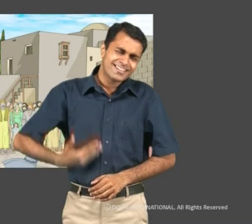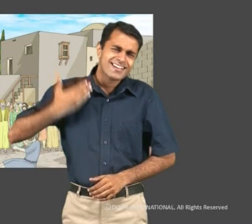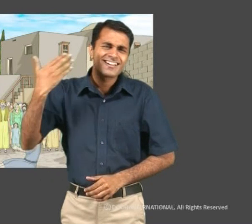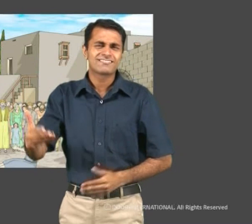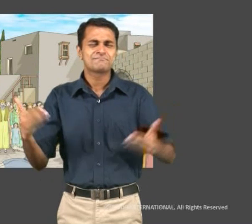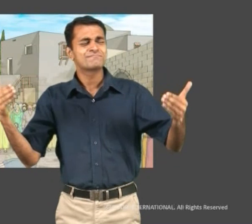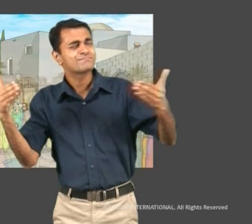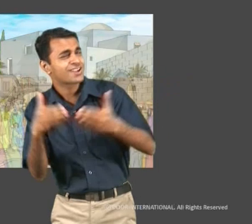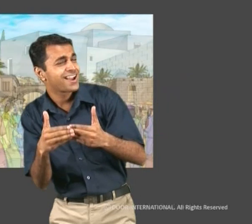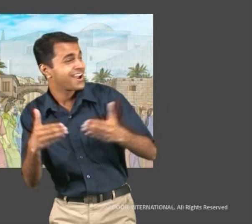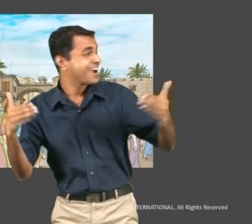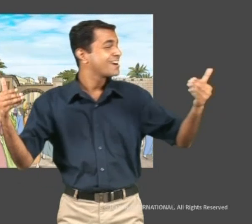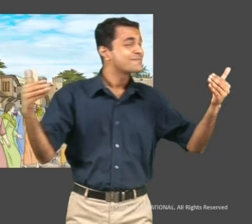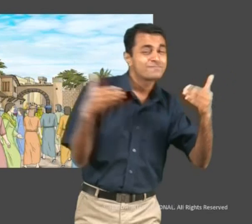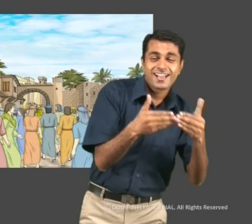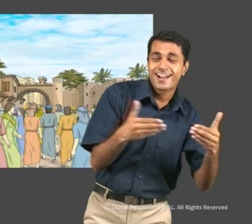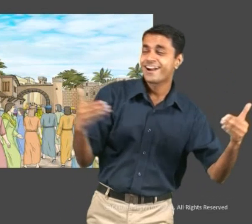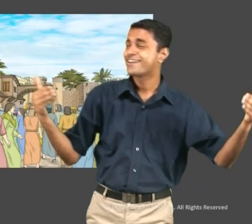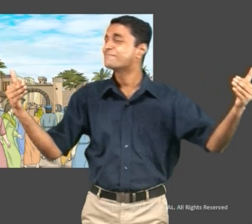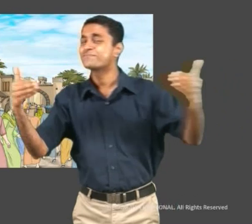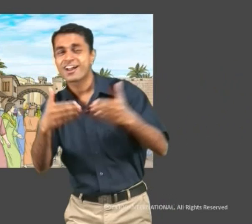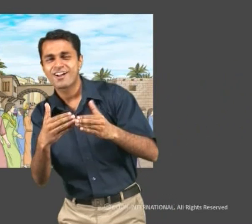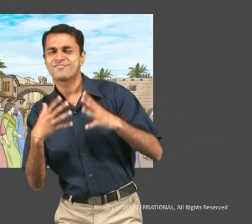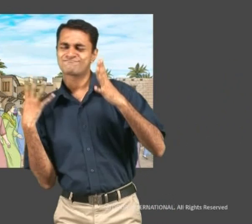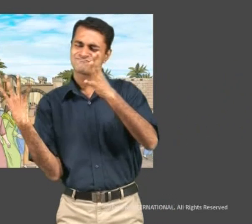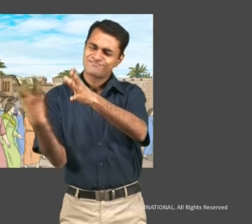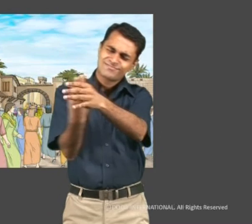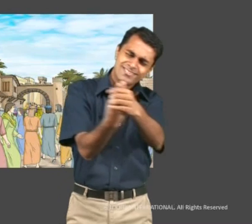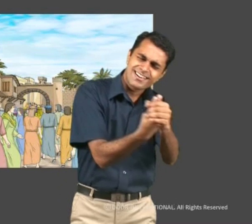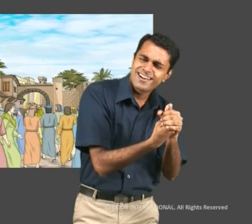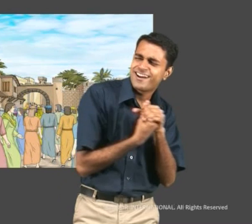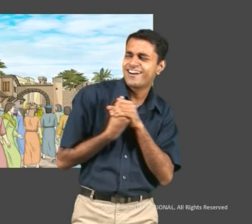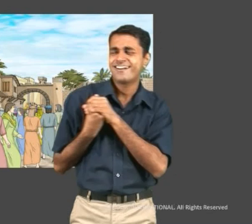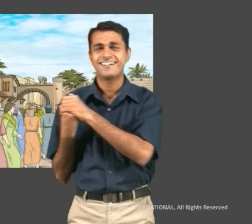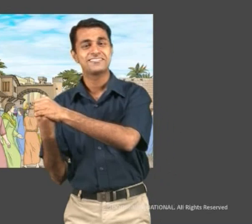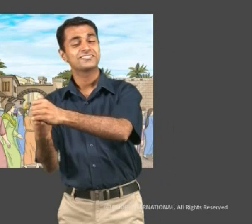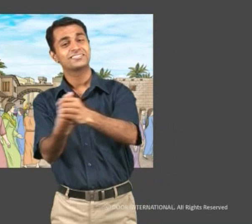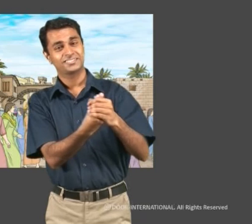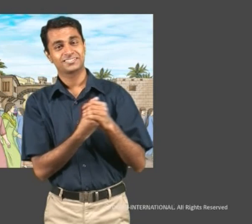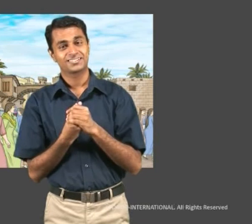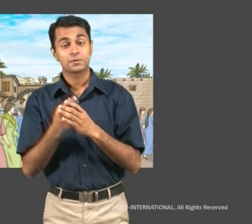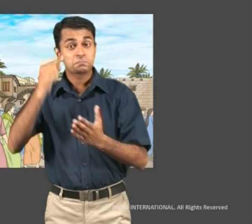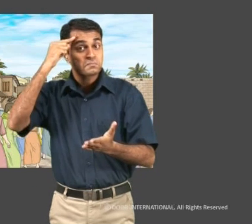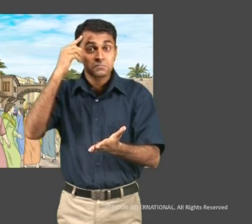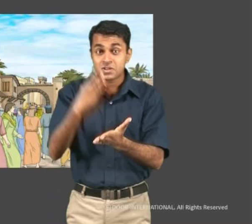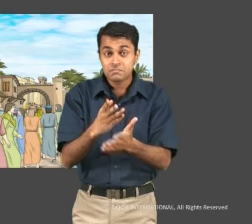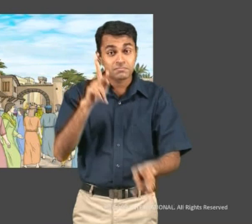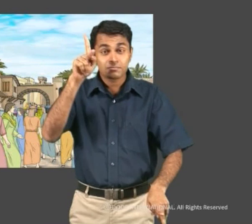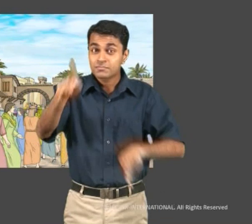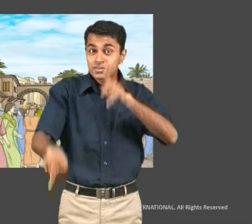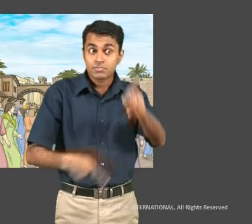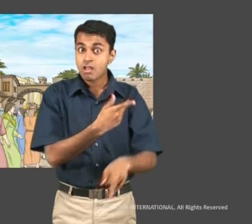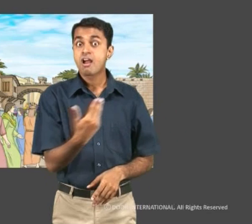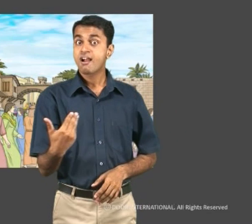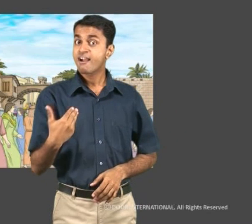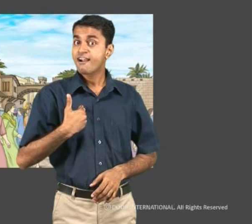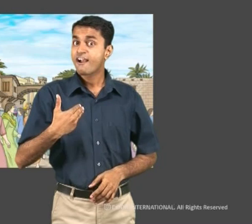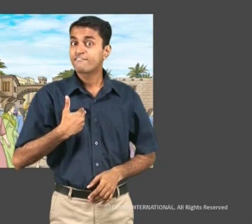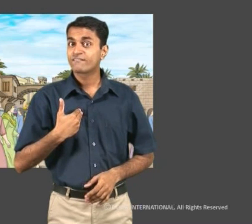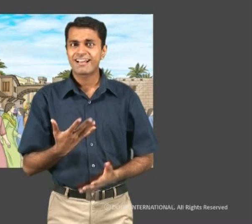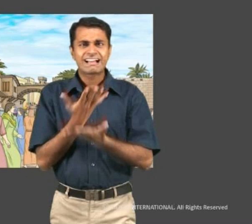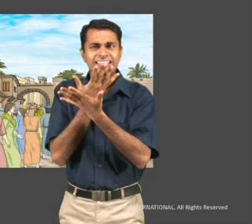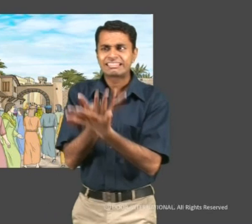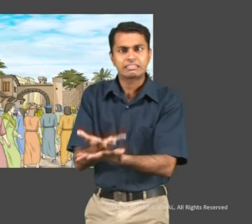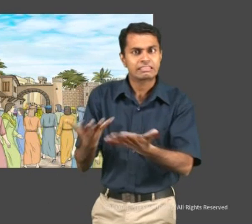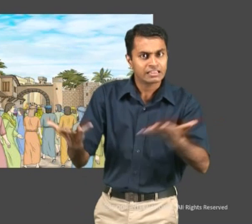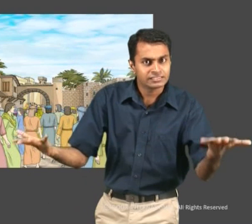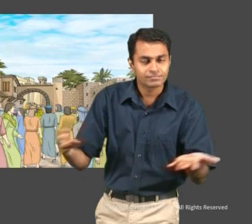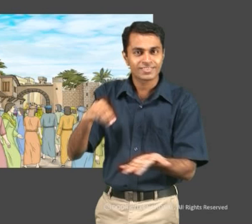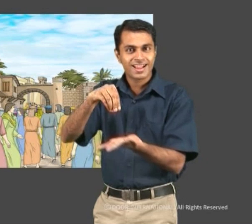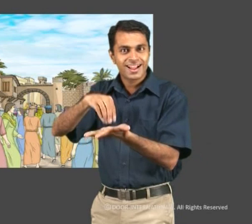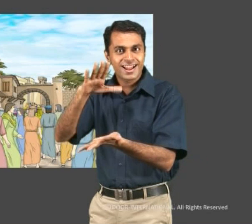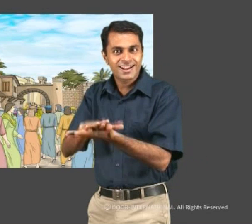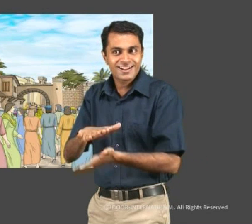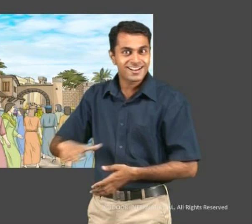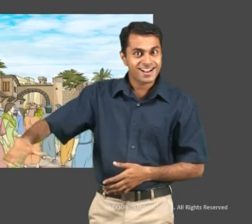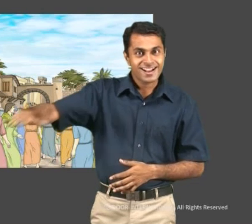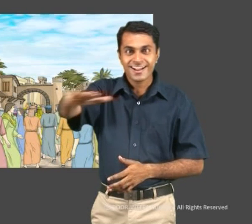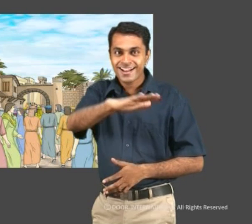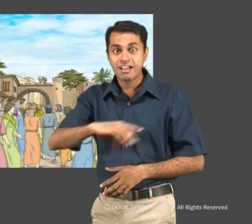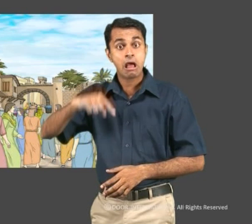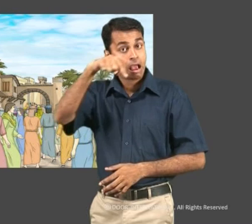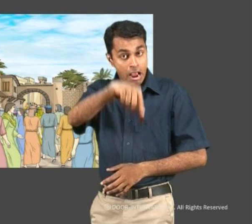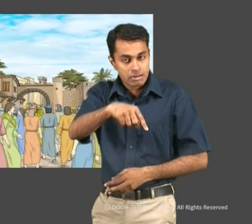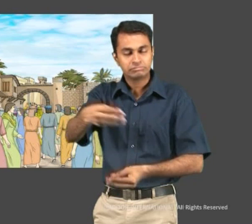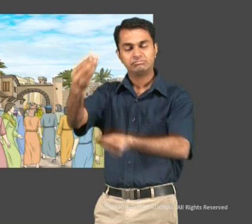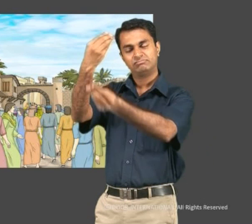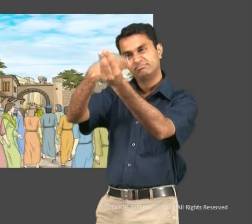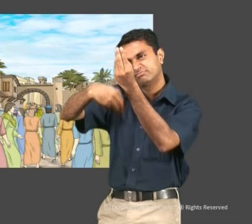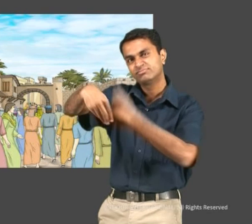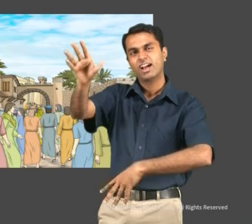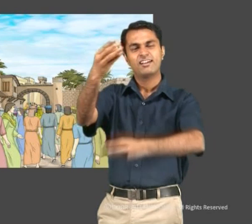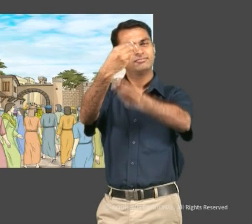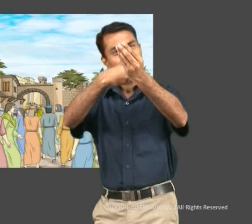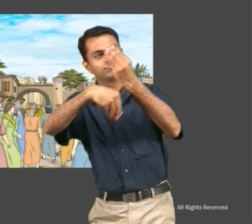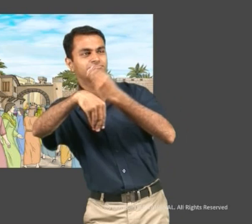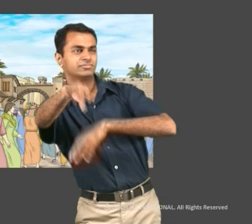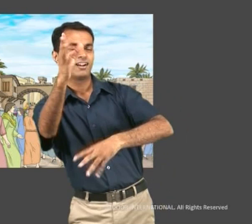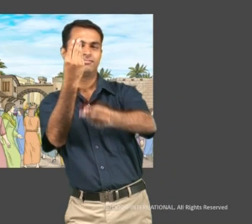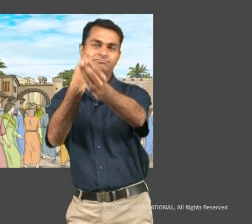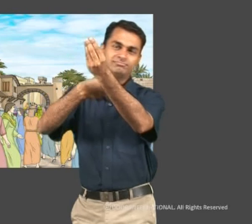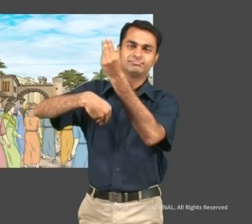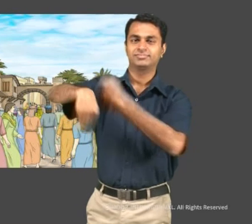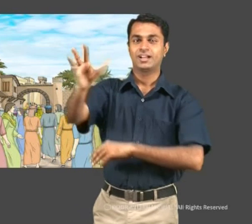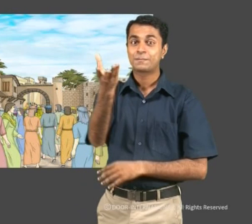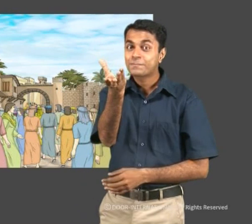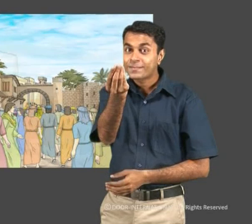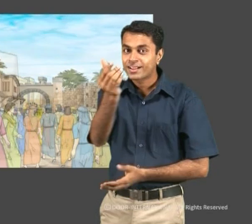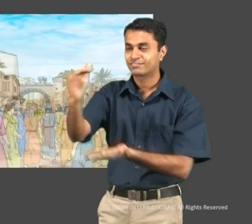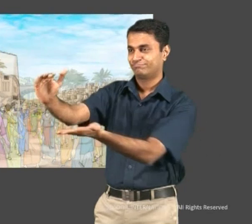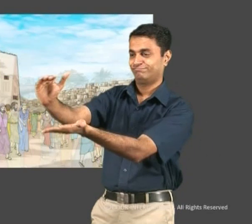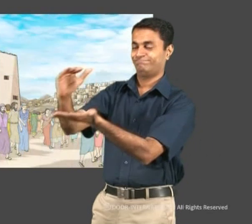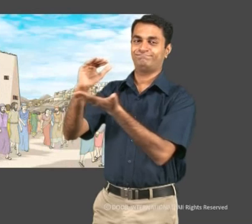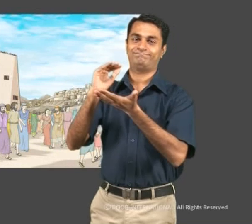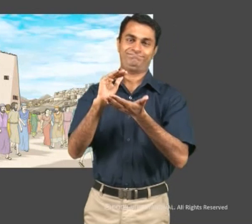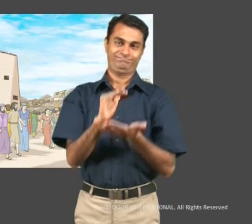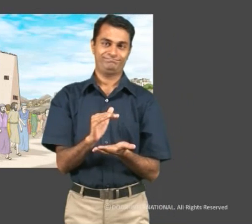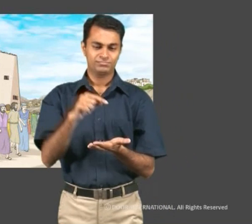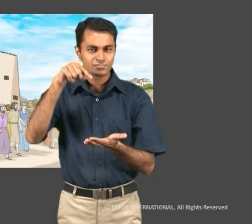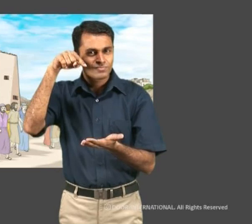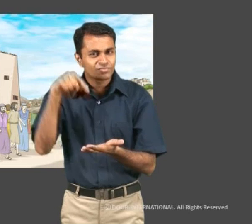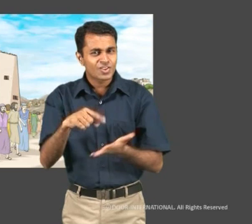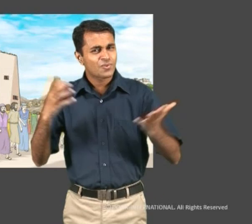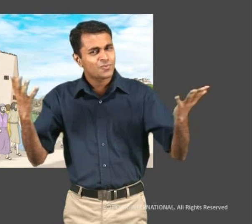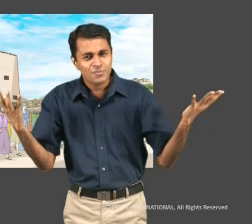All the believers were together and had everything in common.